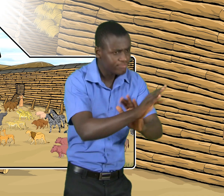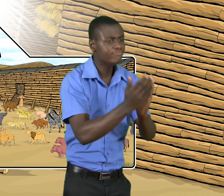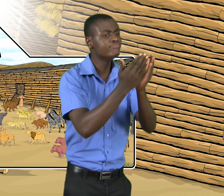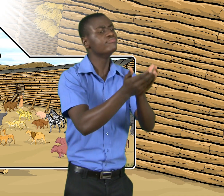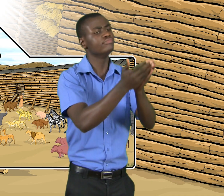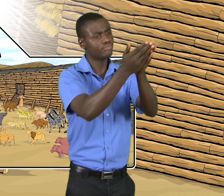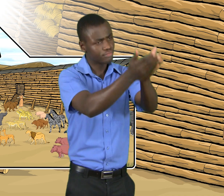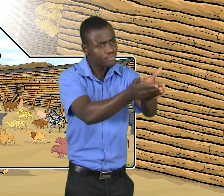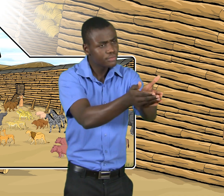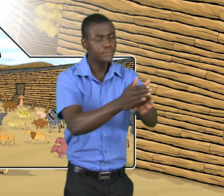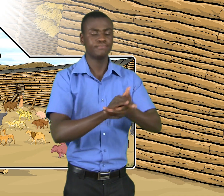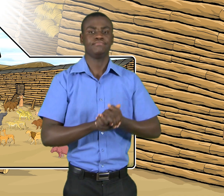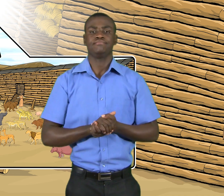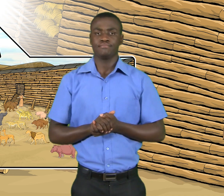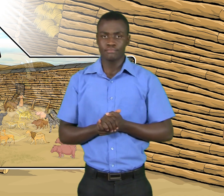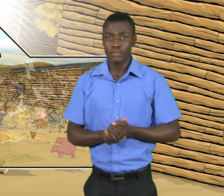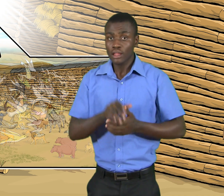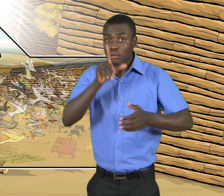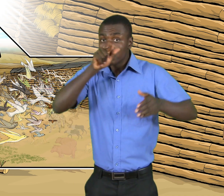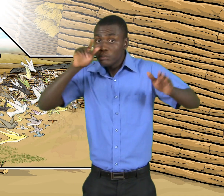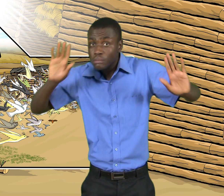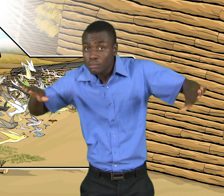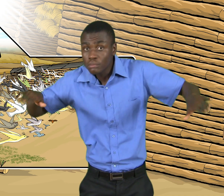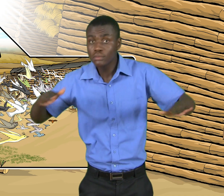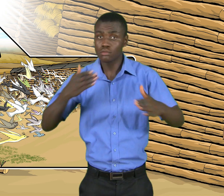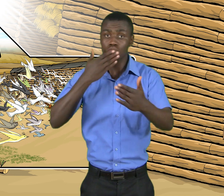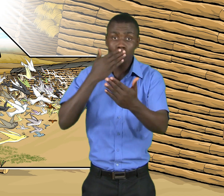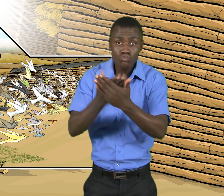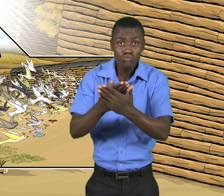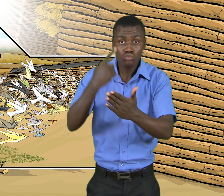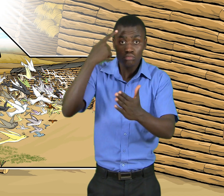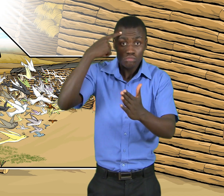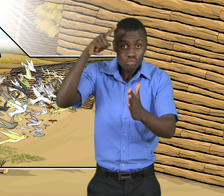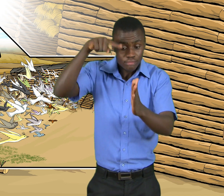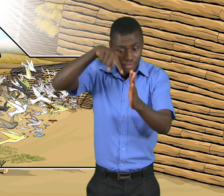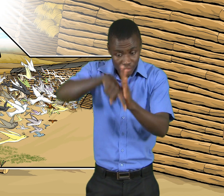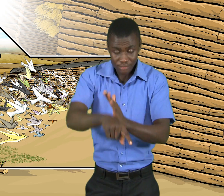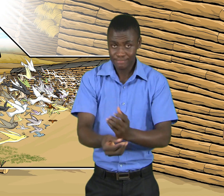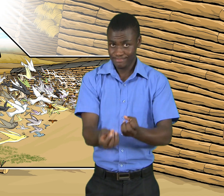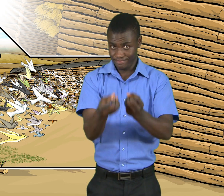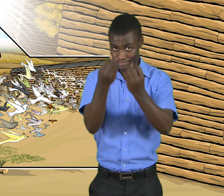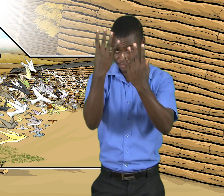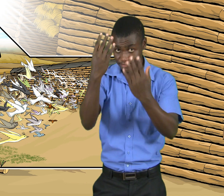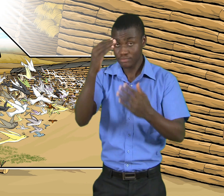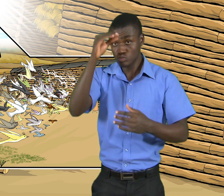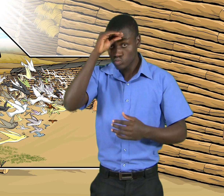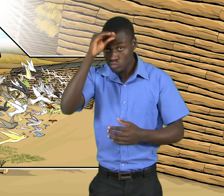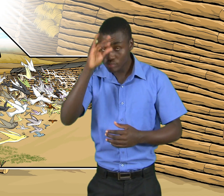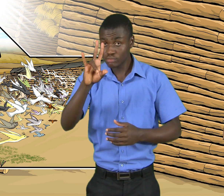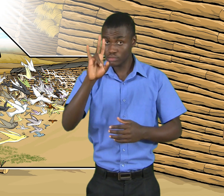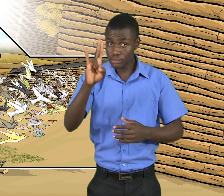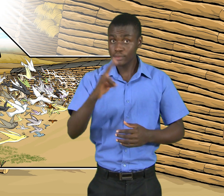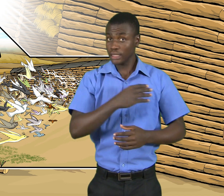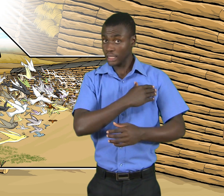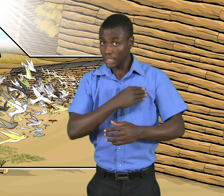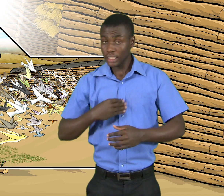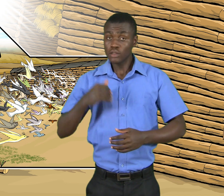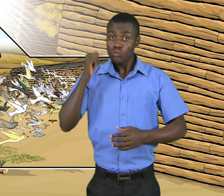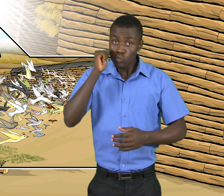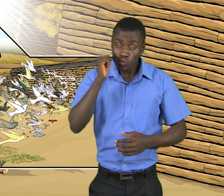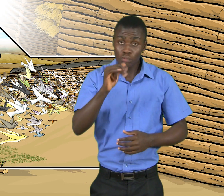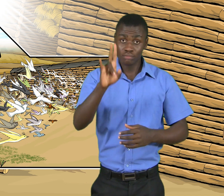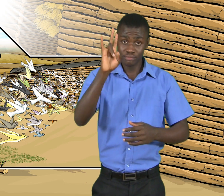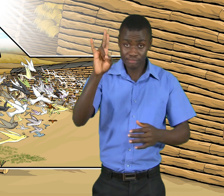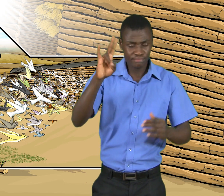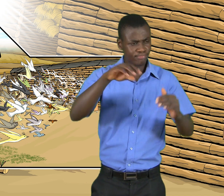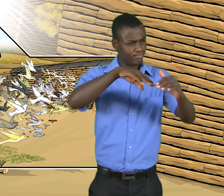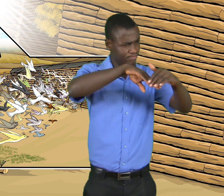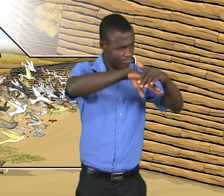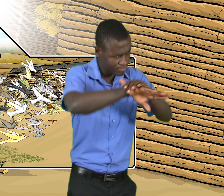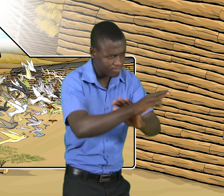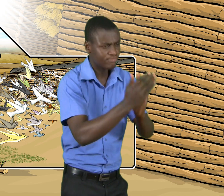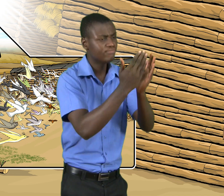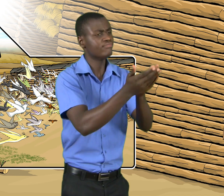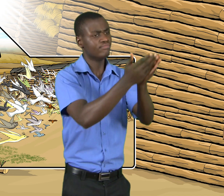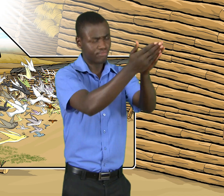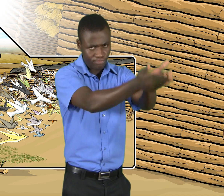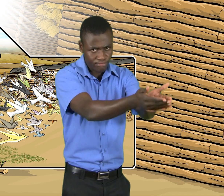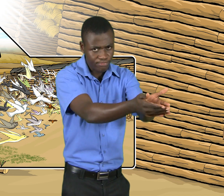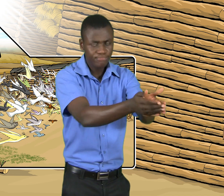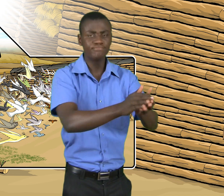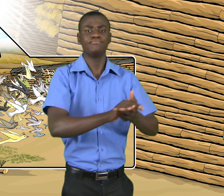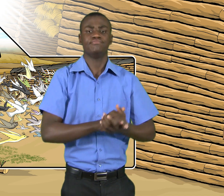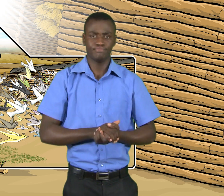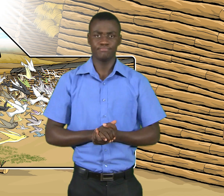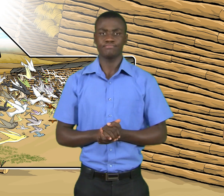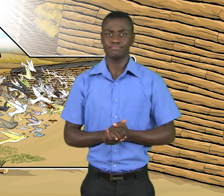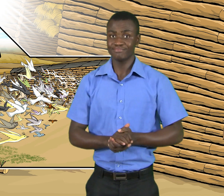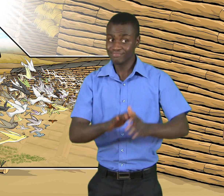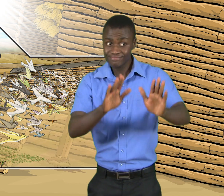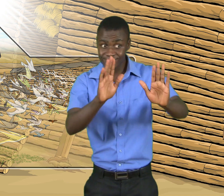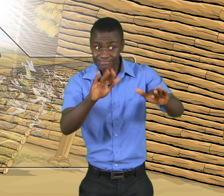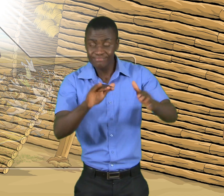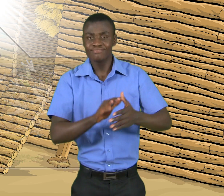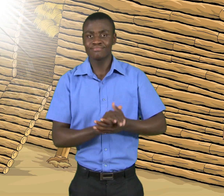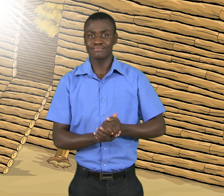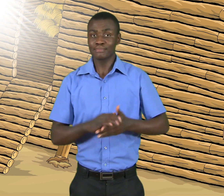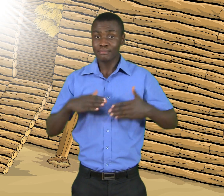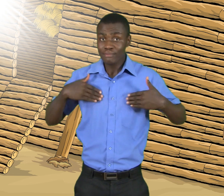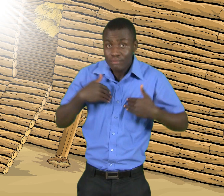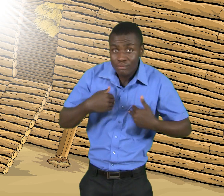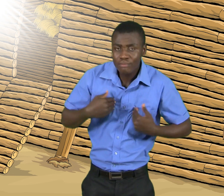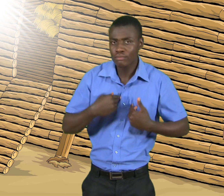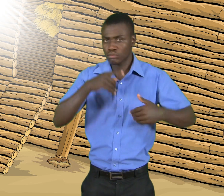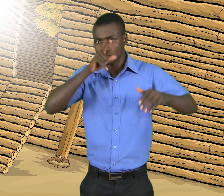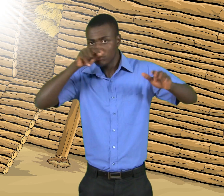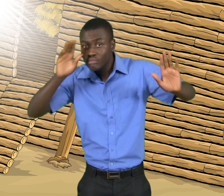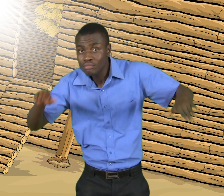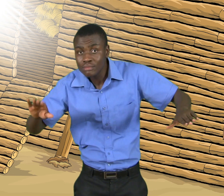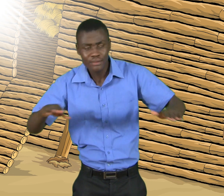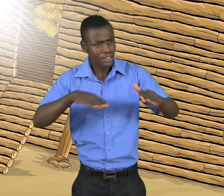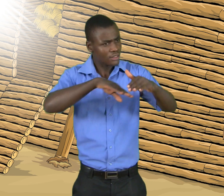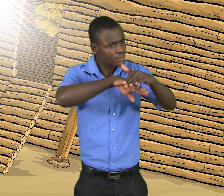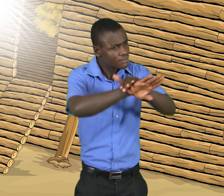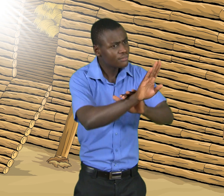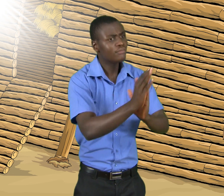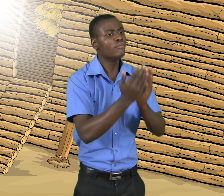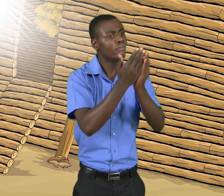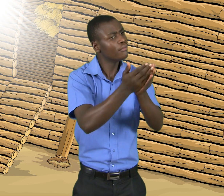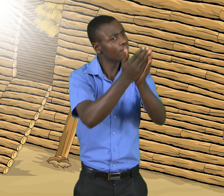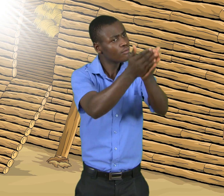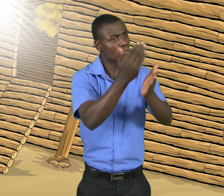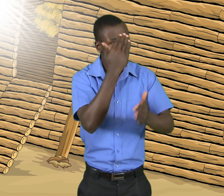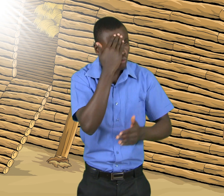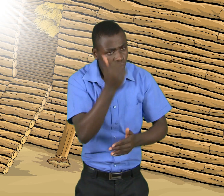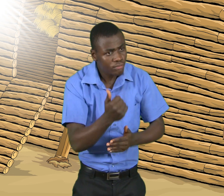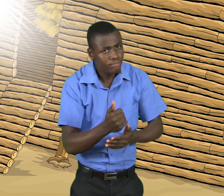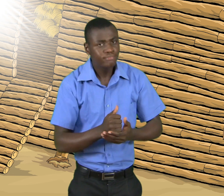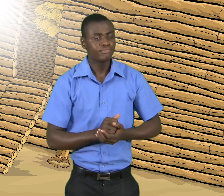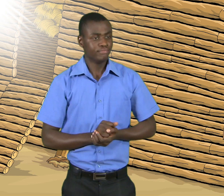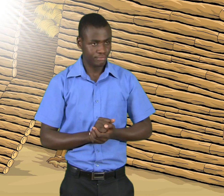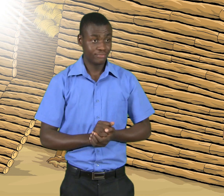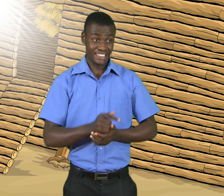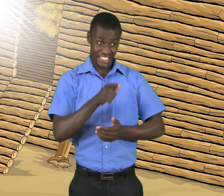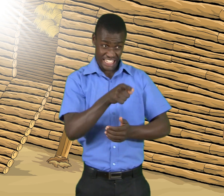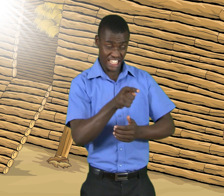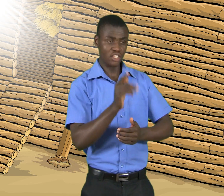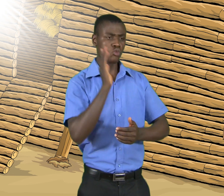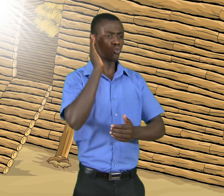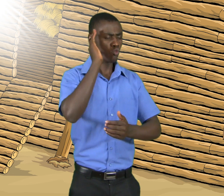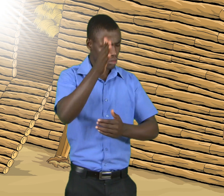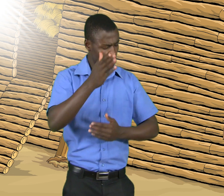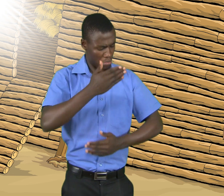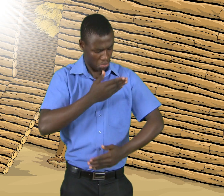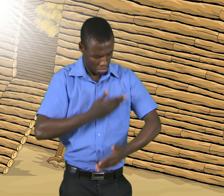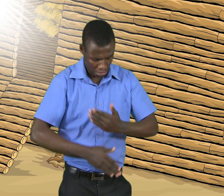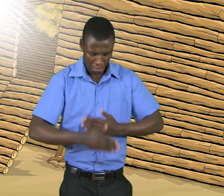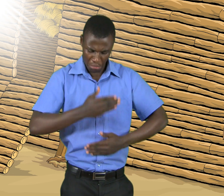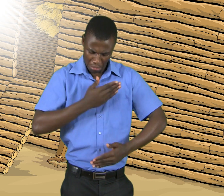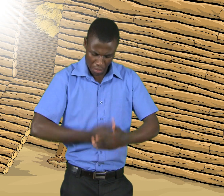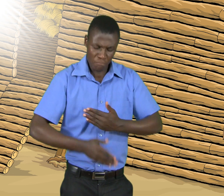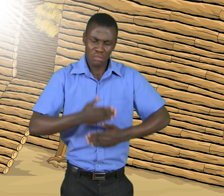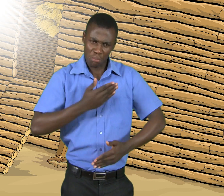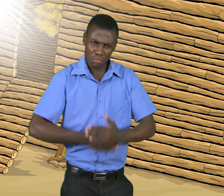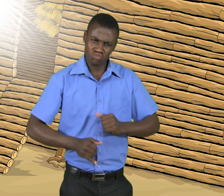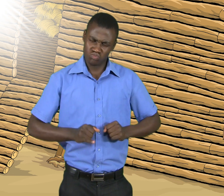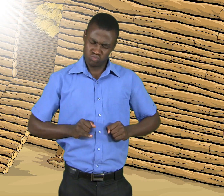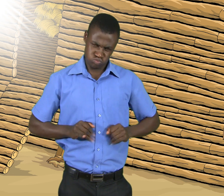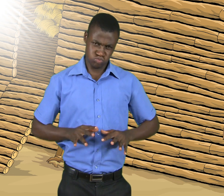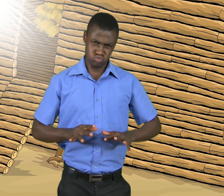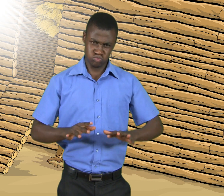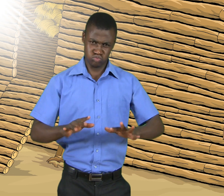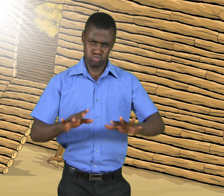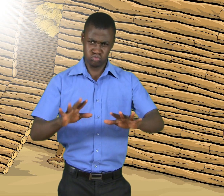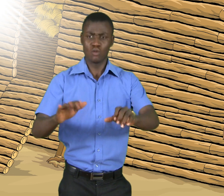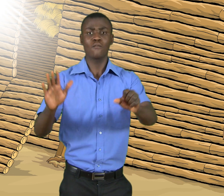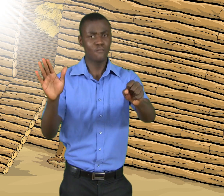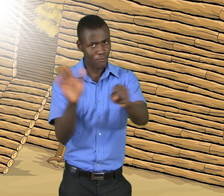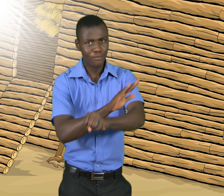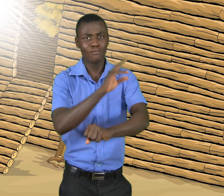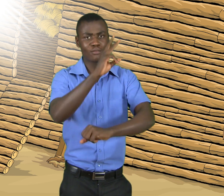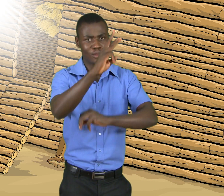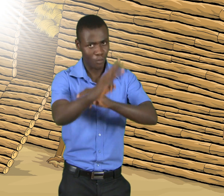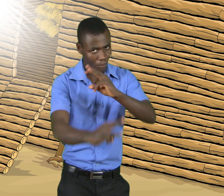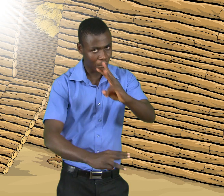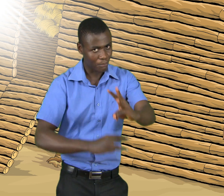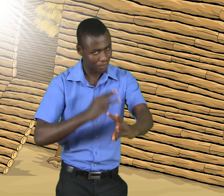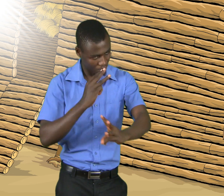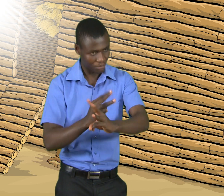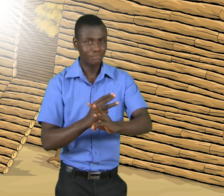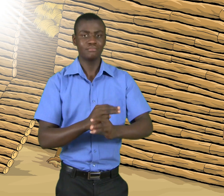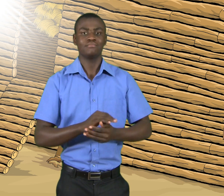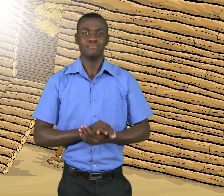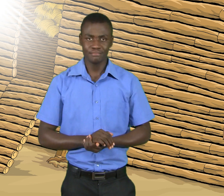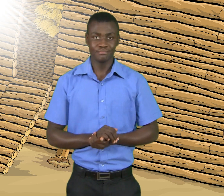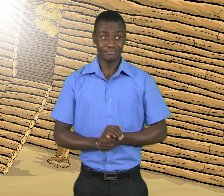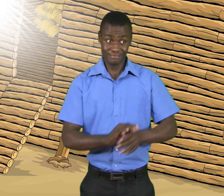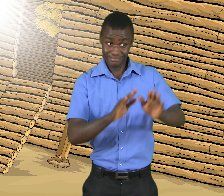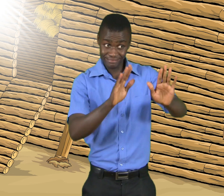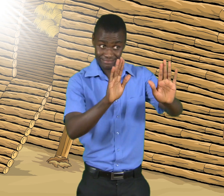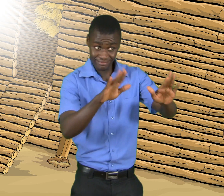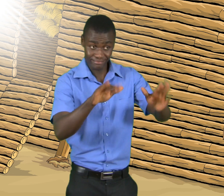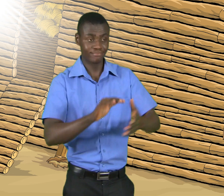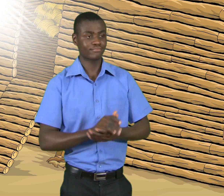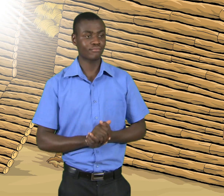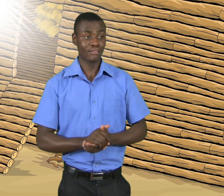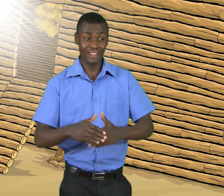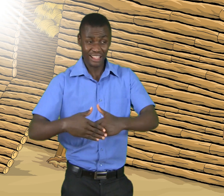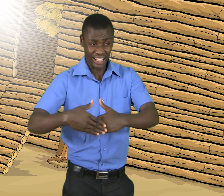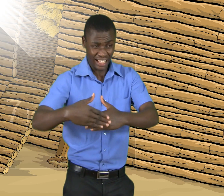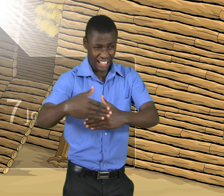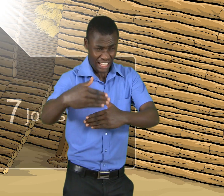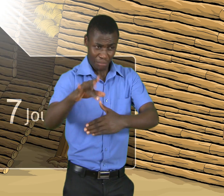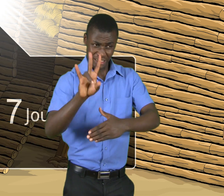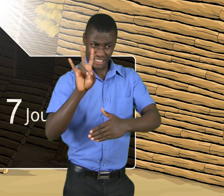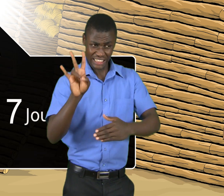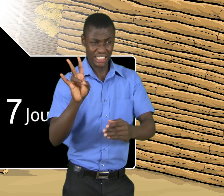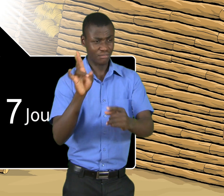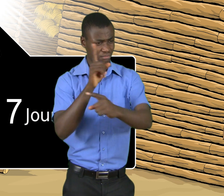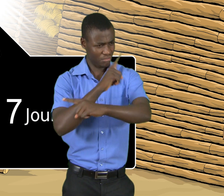and seven pairs of every kind of bird of the air, male and female, to preserve their offspring on the face of all the earth.